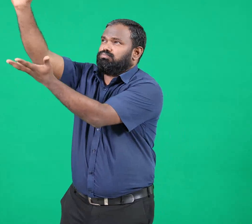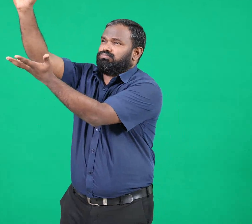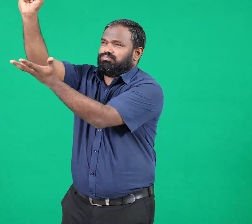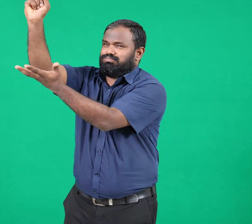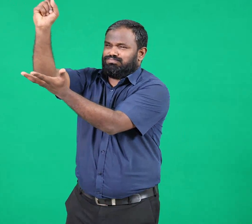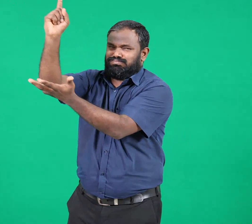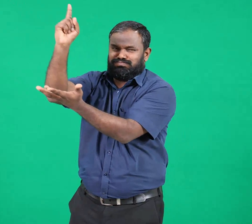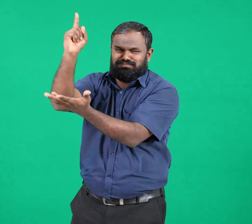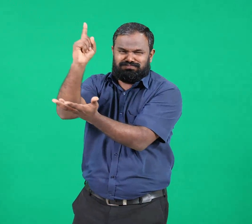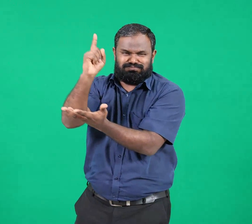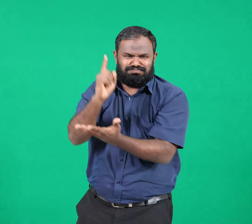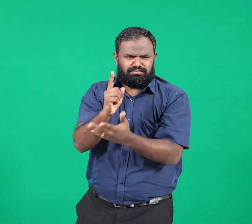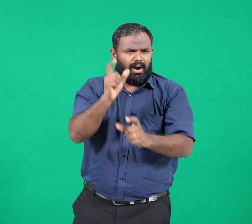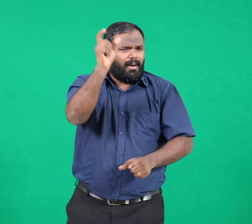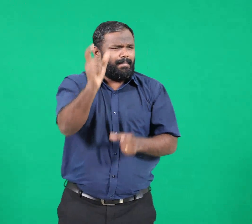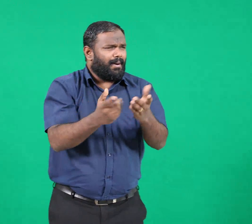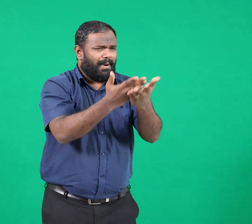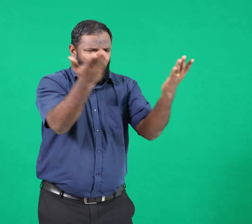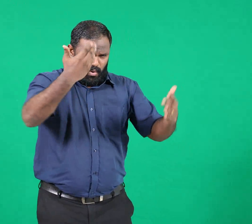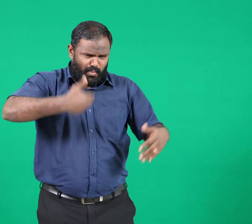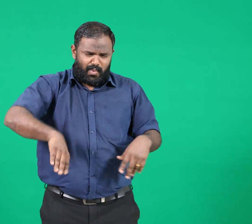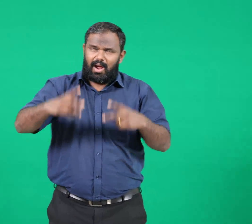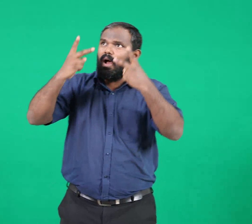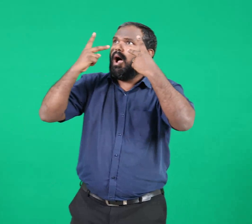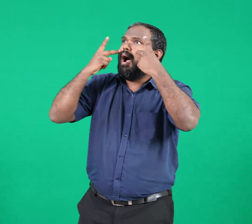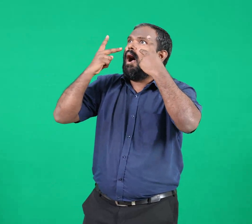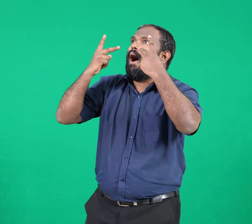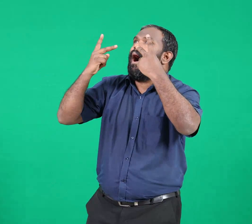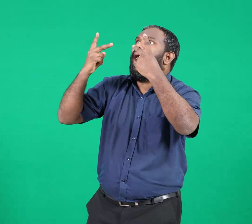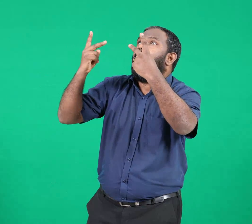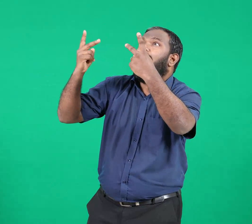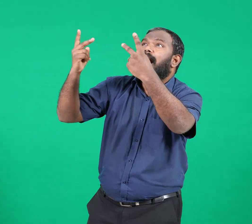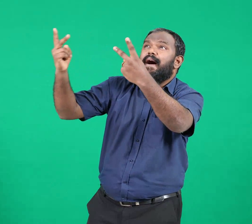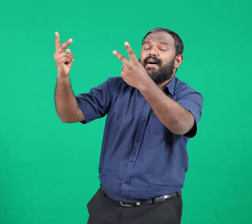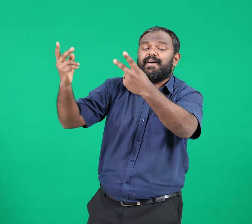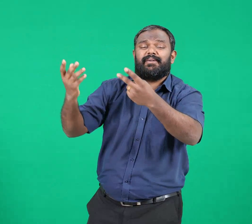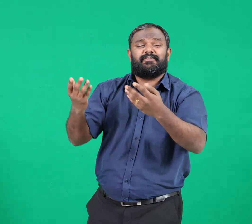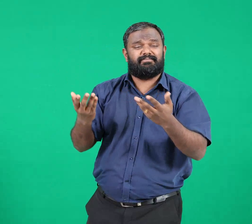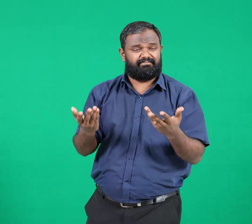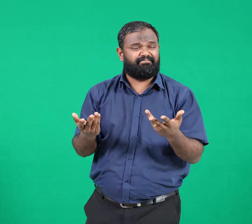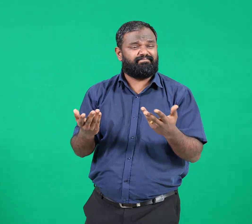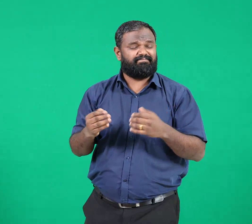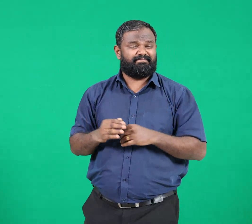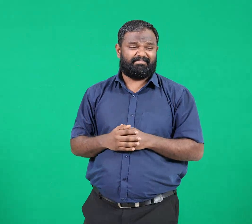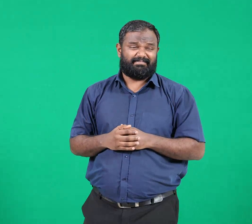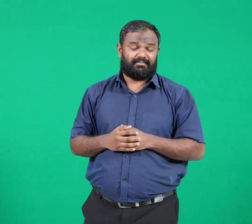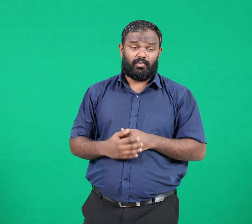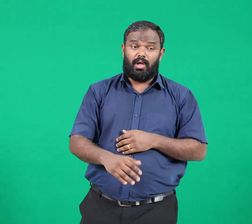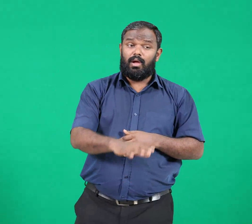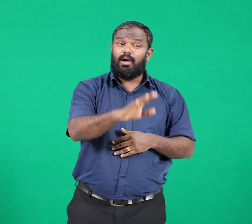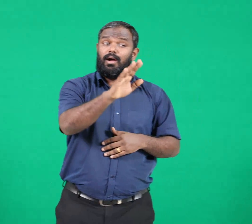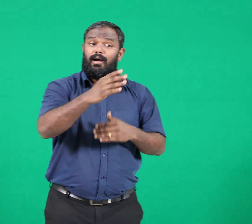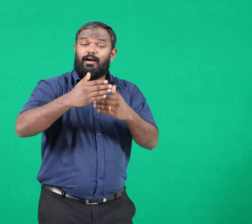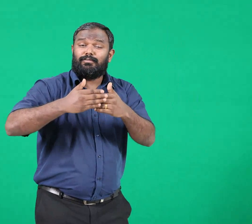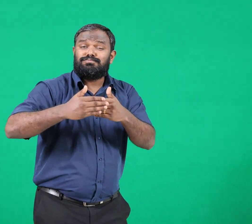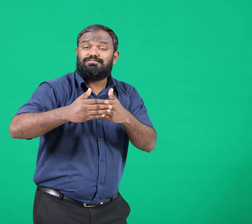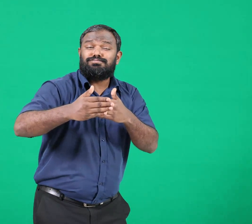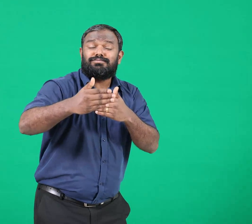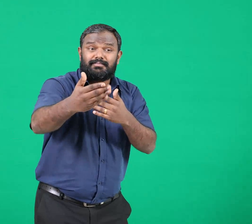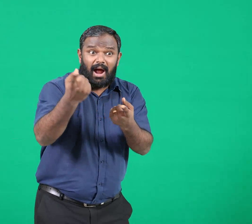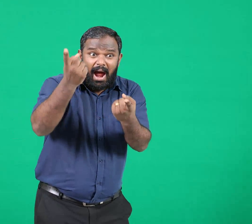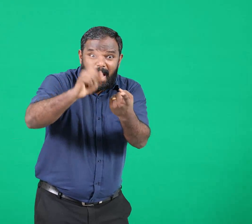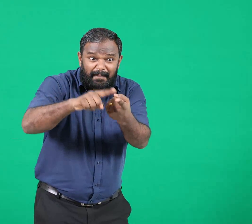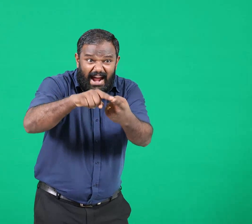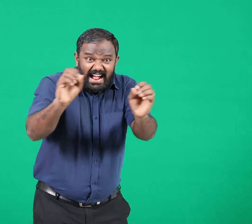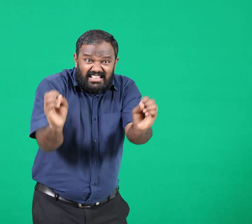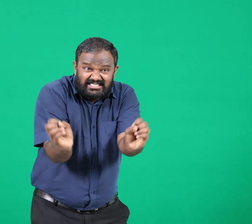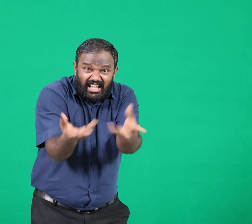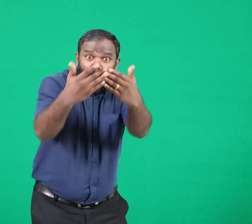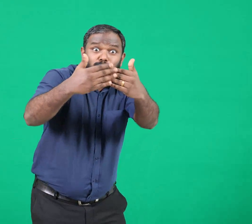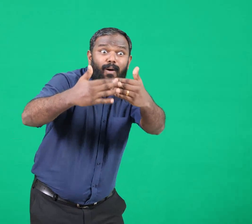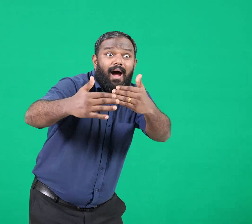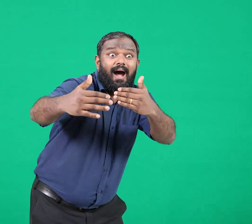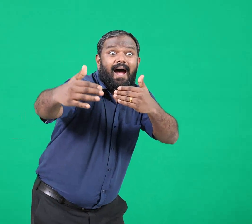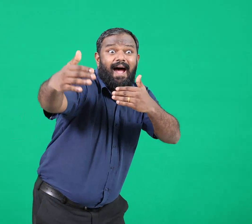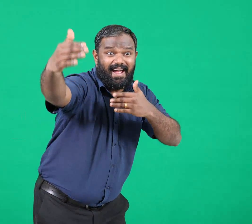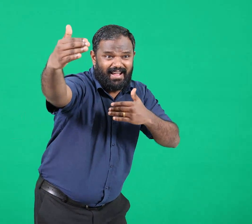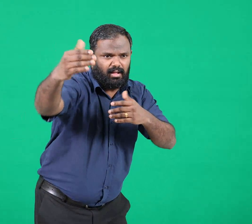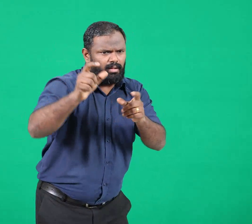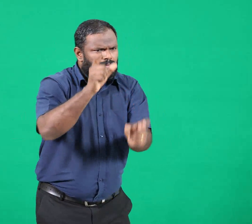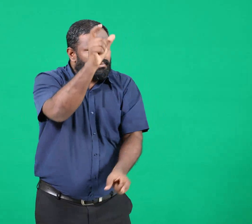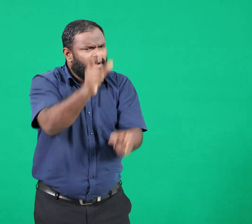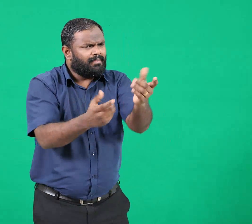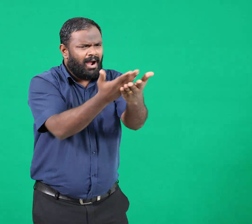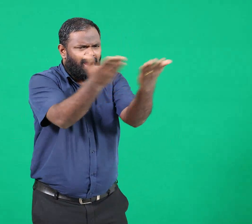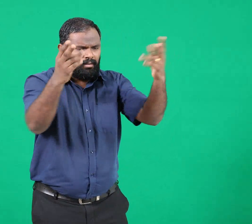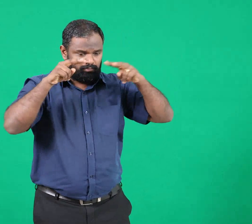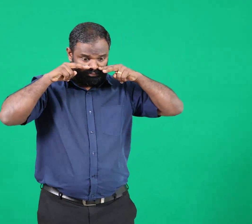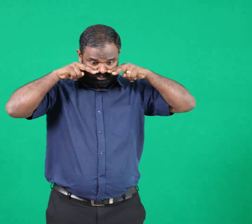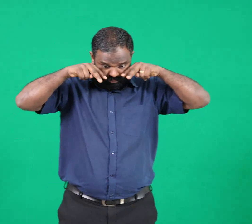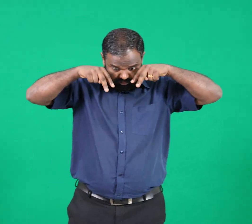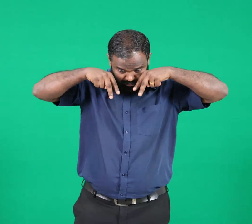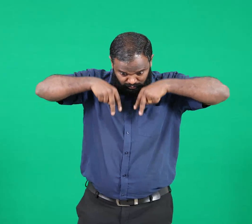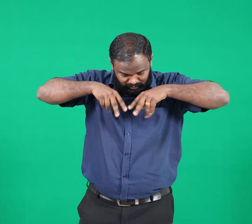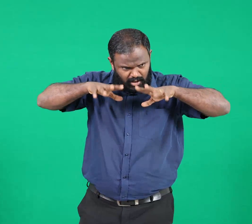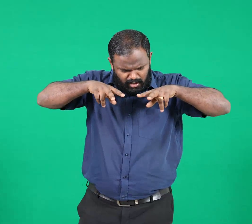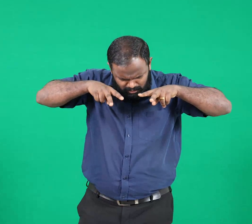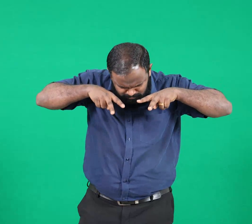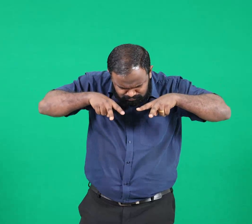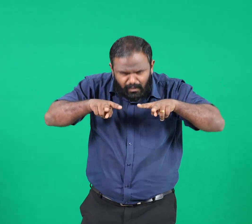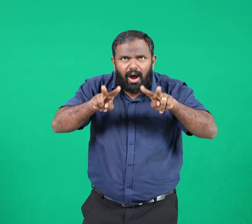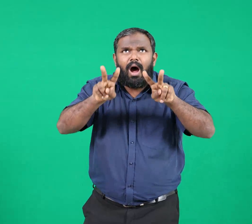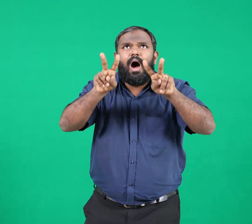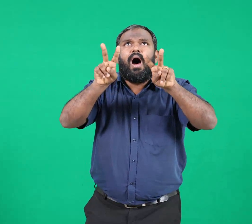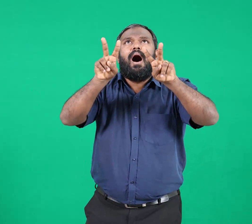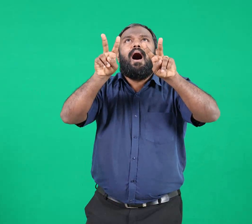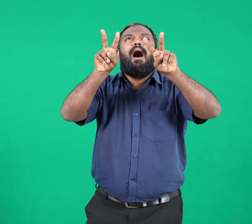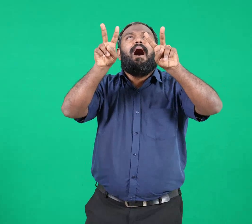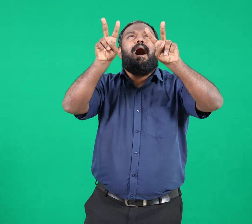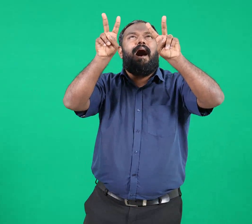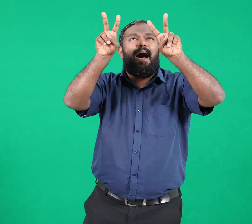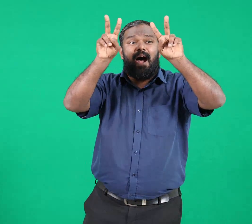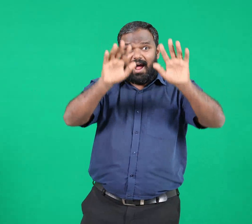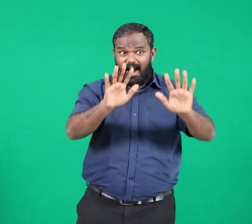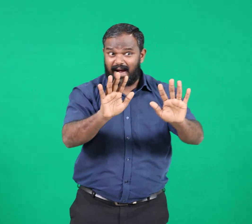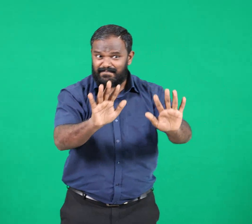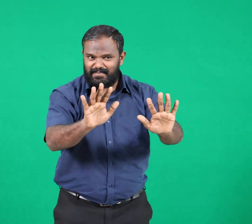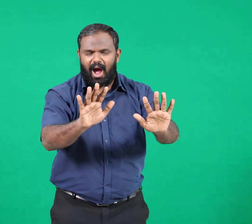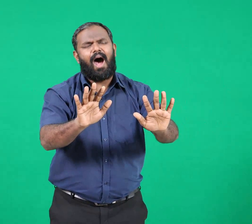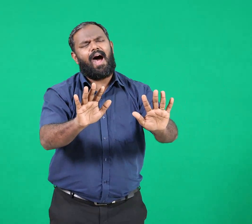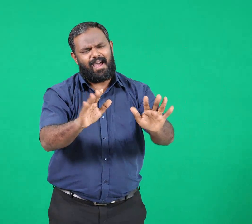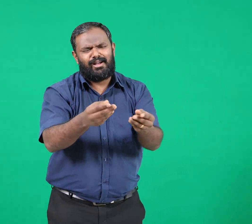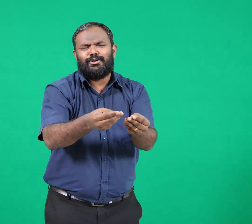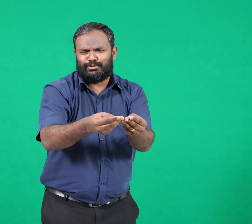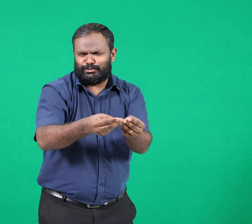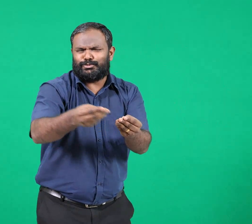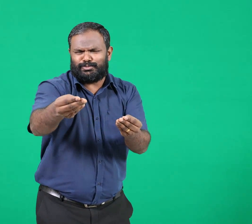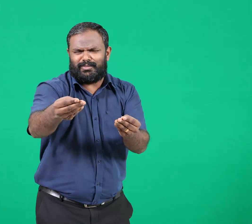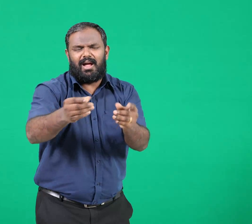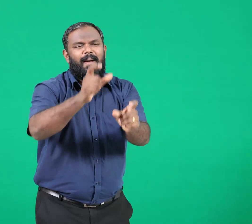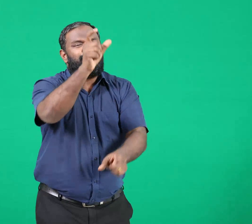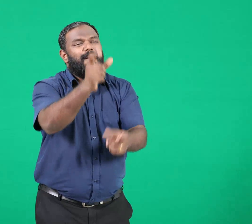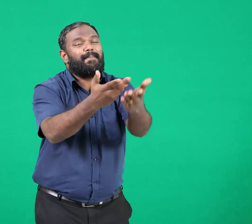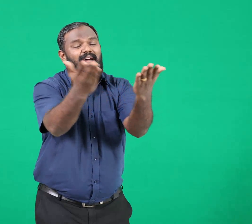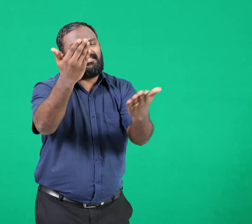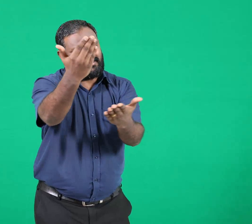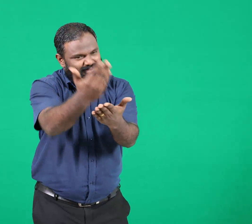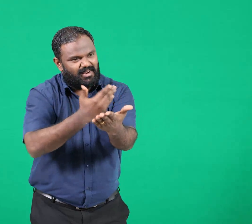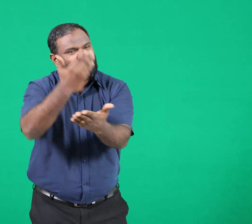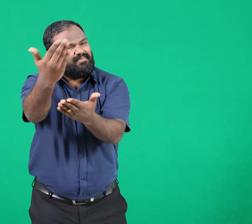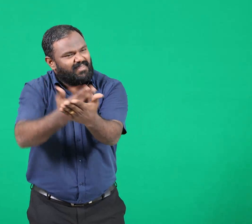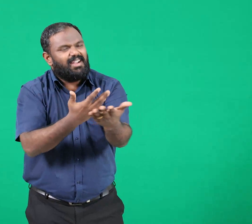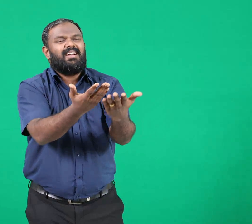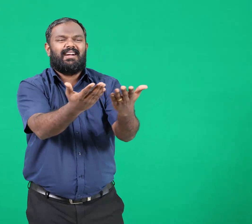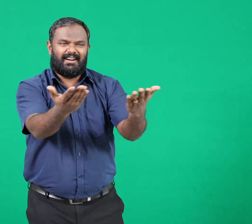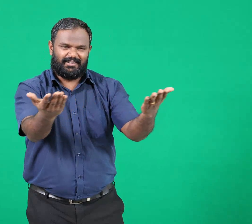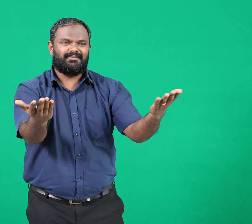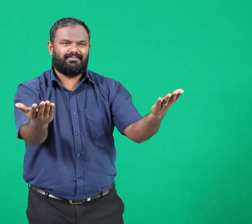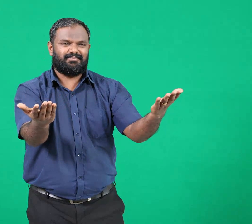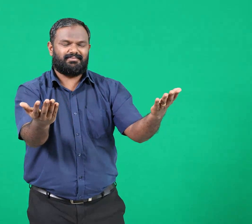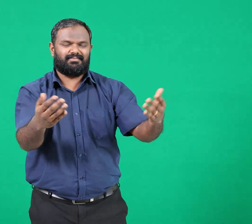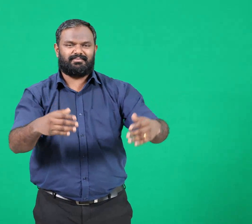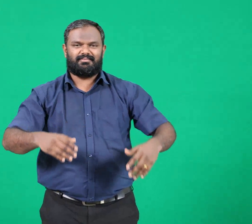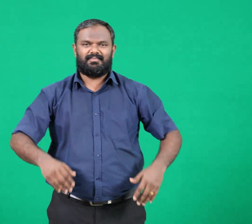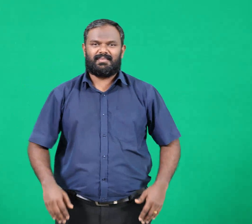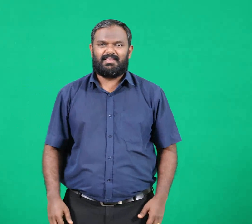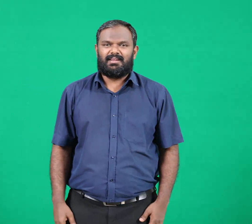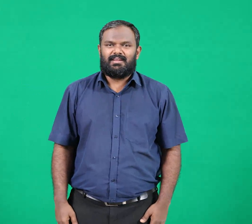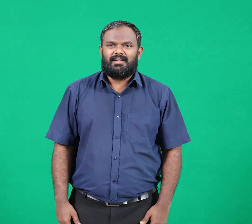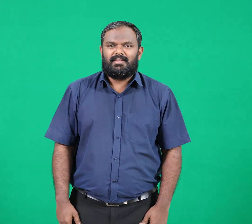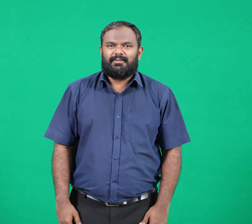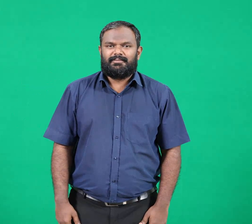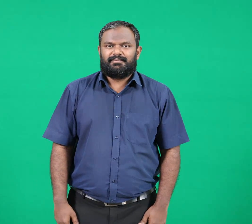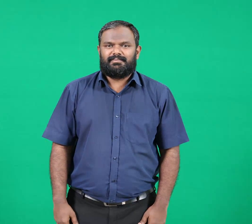When these things begin to happen, stand up and lift up your heads, because your redemption is drawing near."